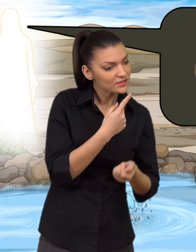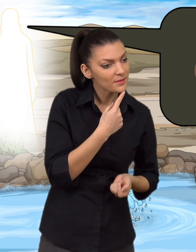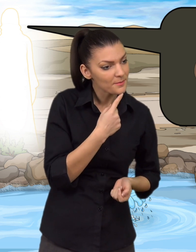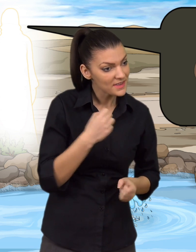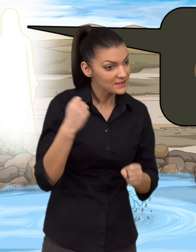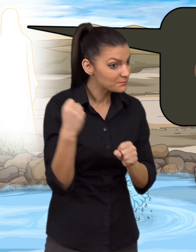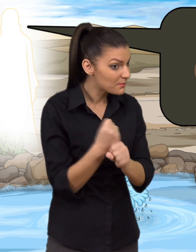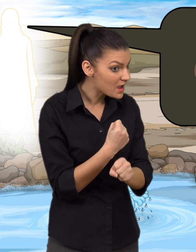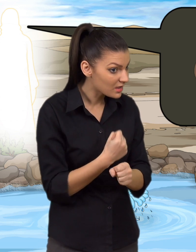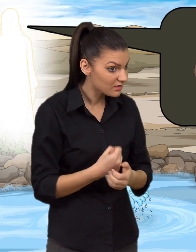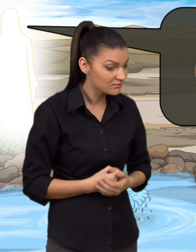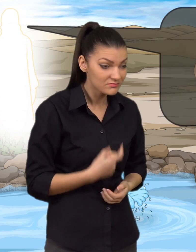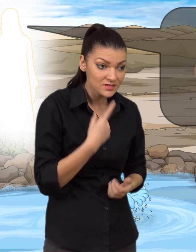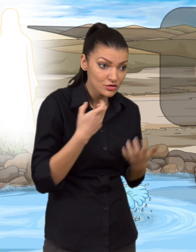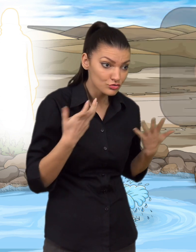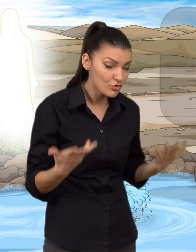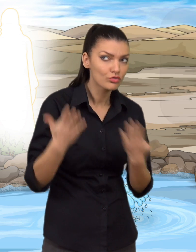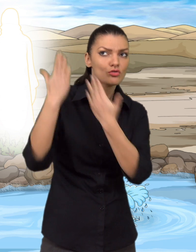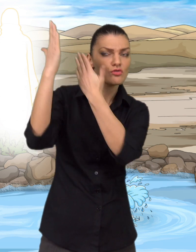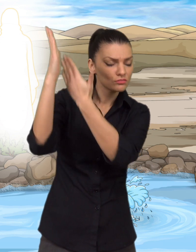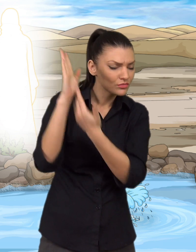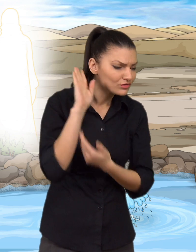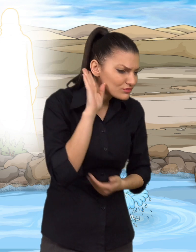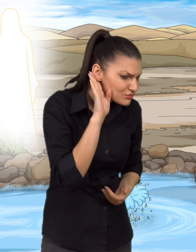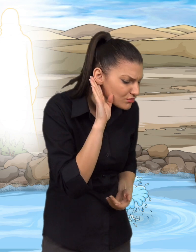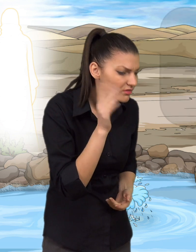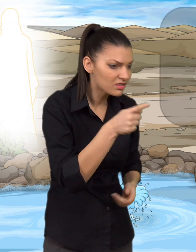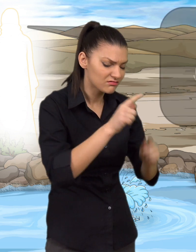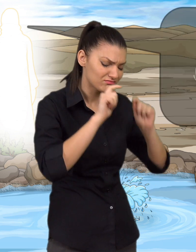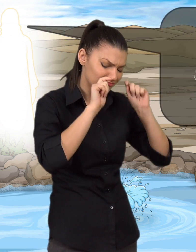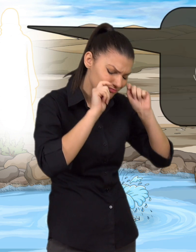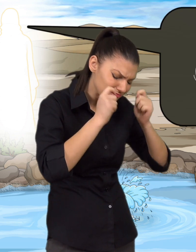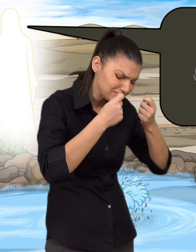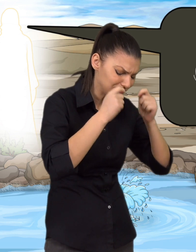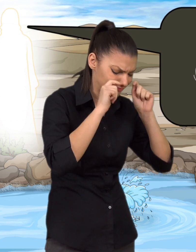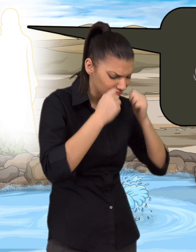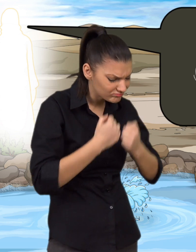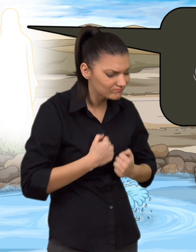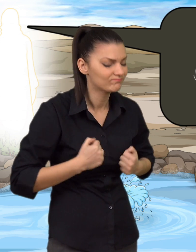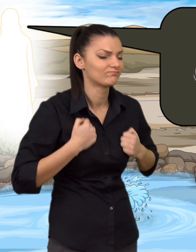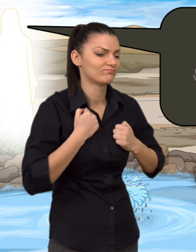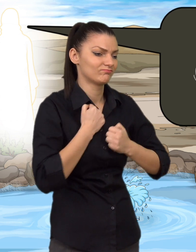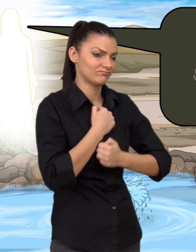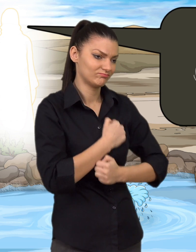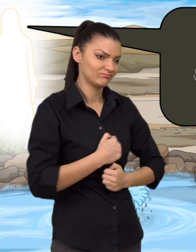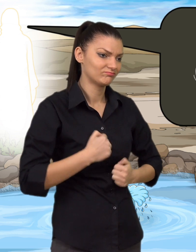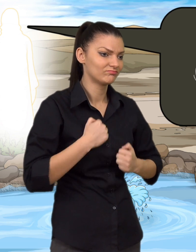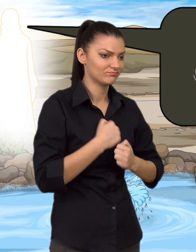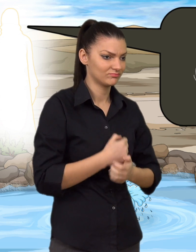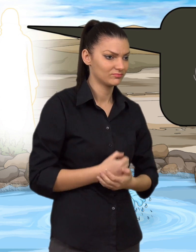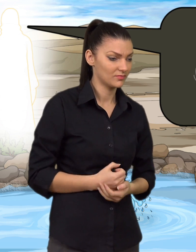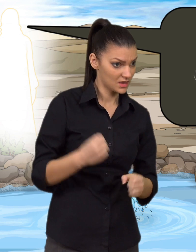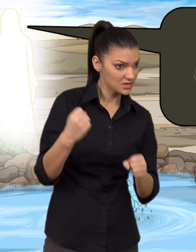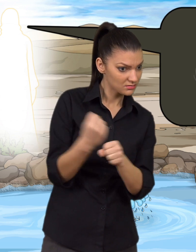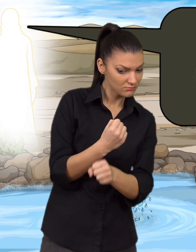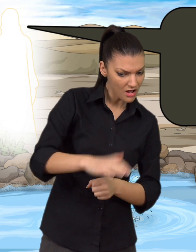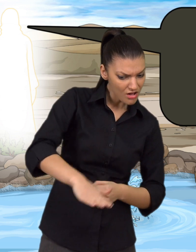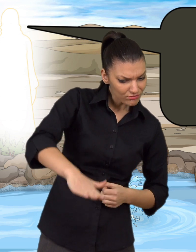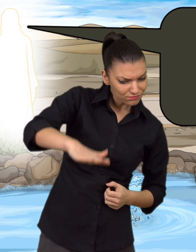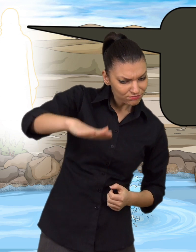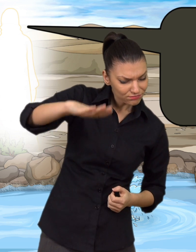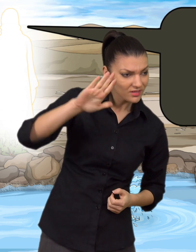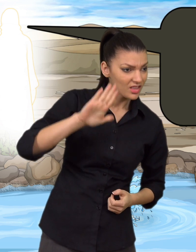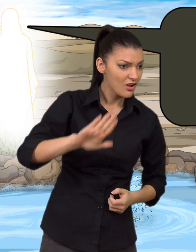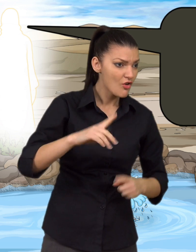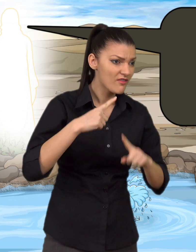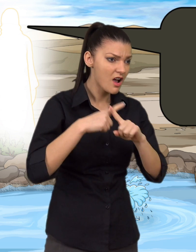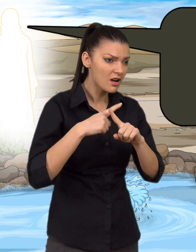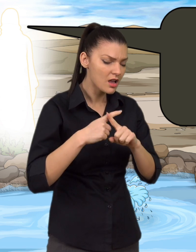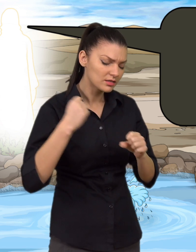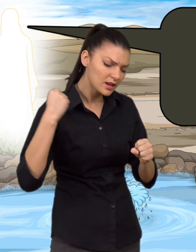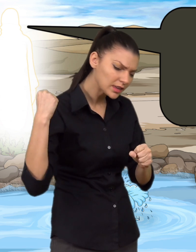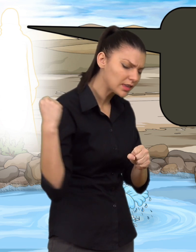And you shall name him Ishmael, for the LORD has heard your cry of affliction.